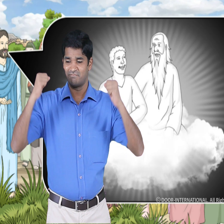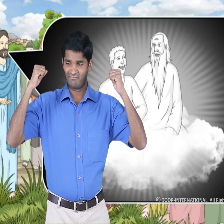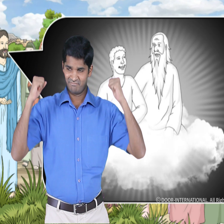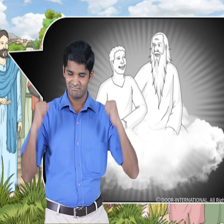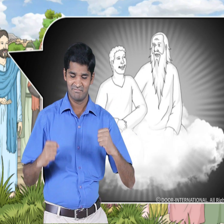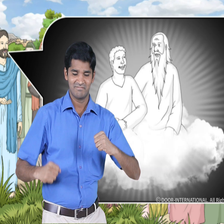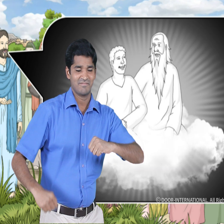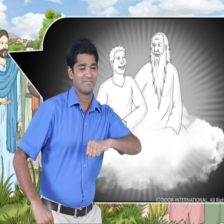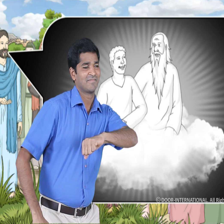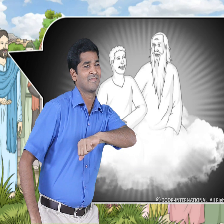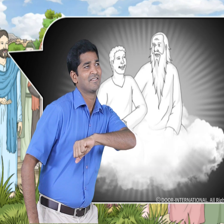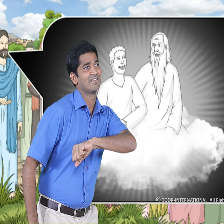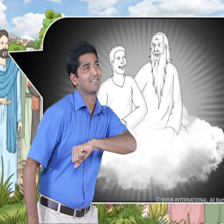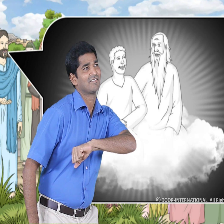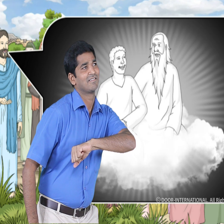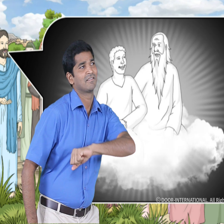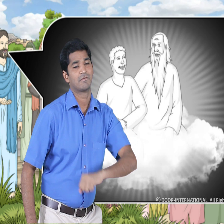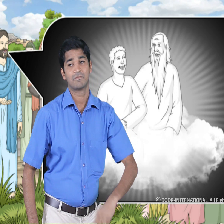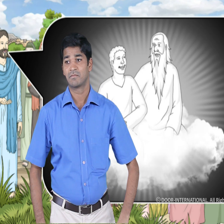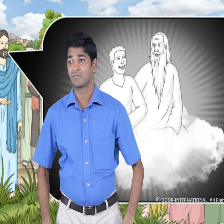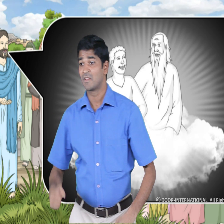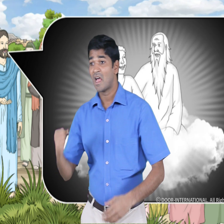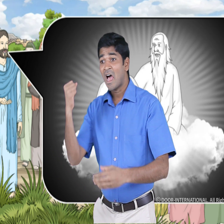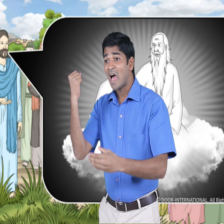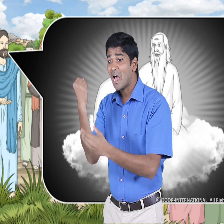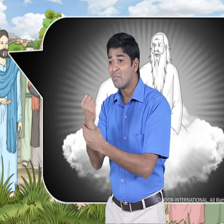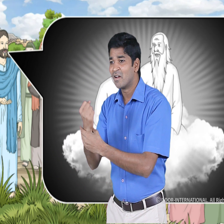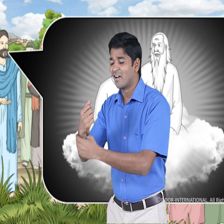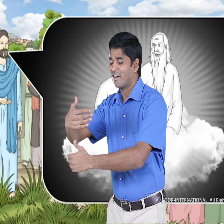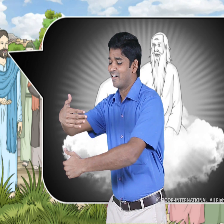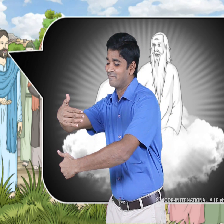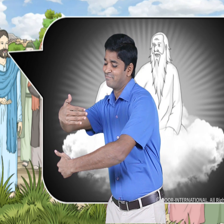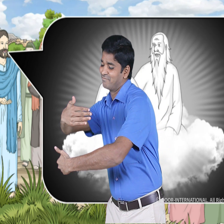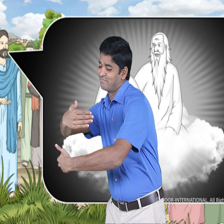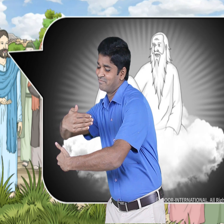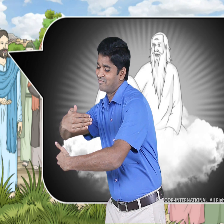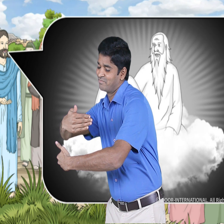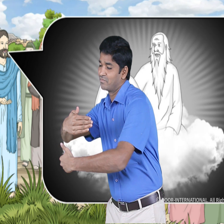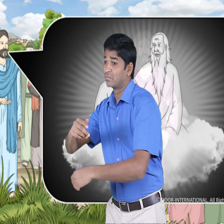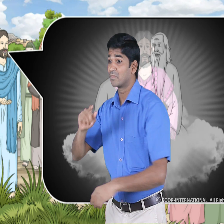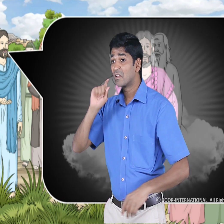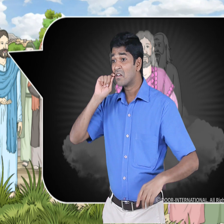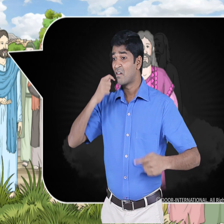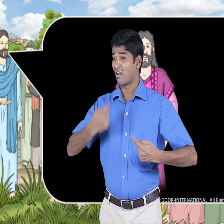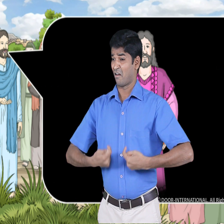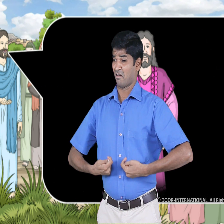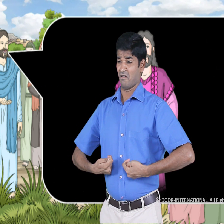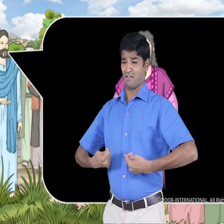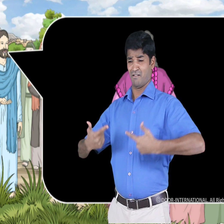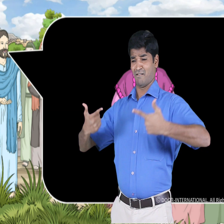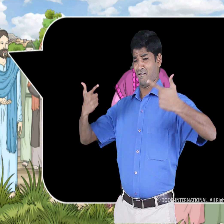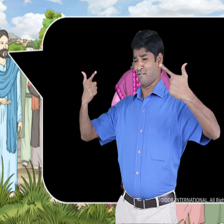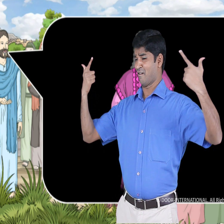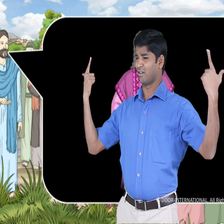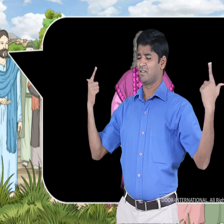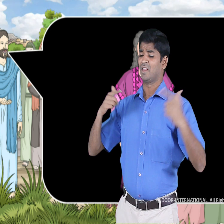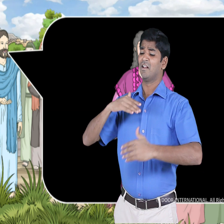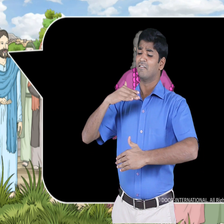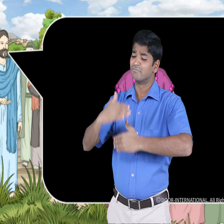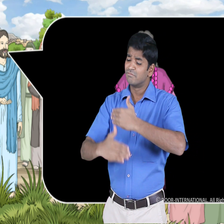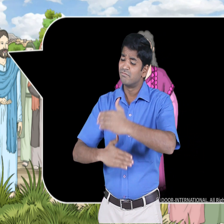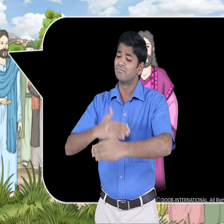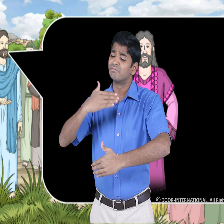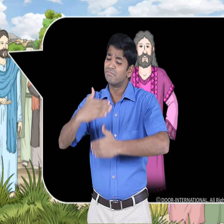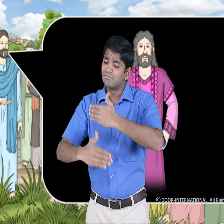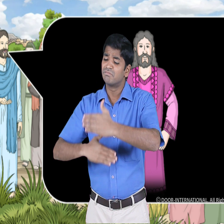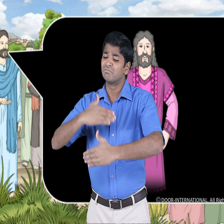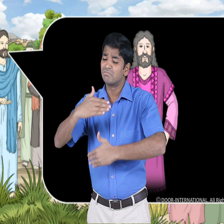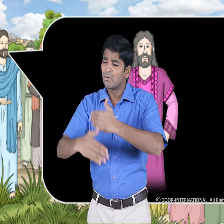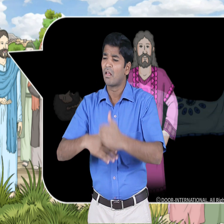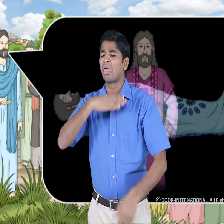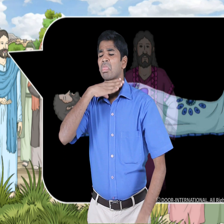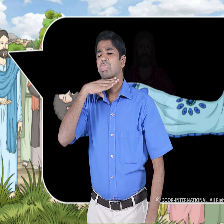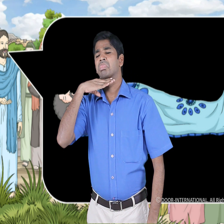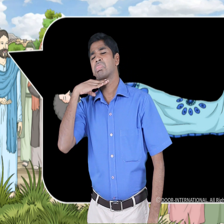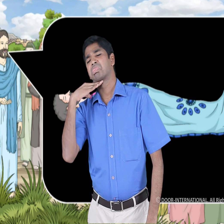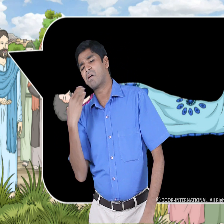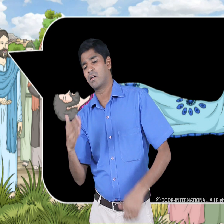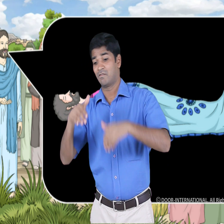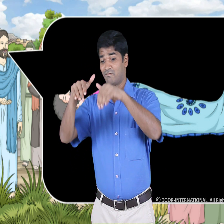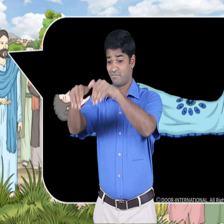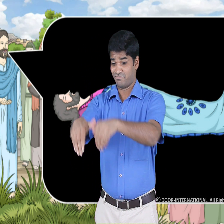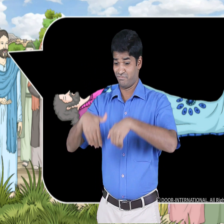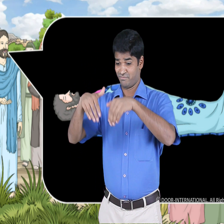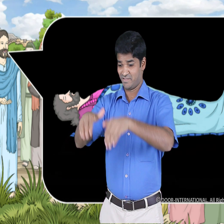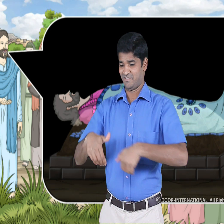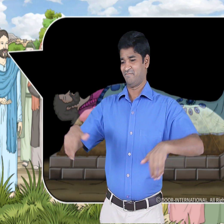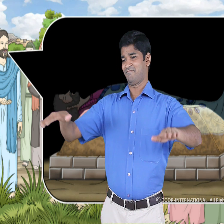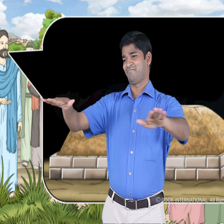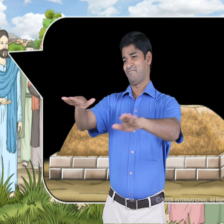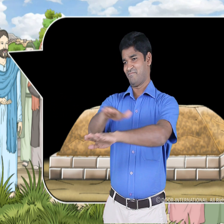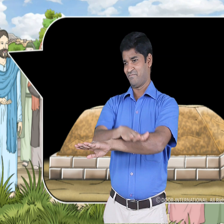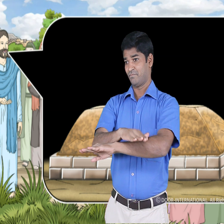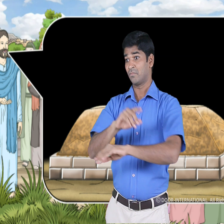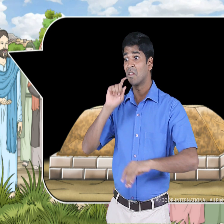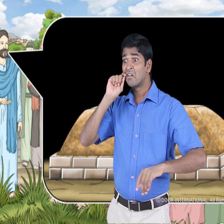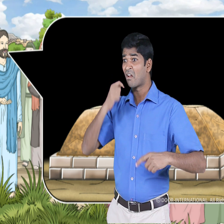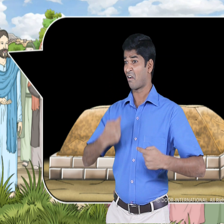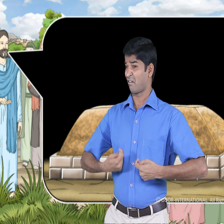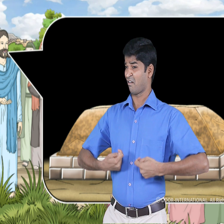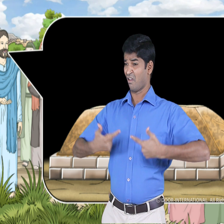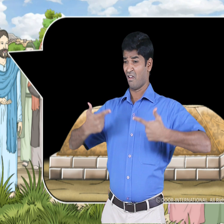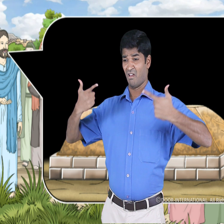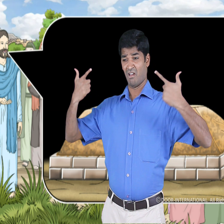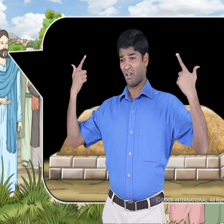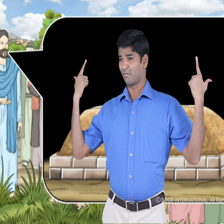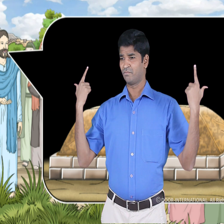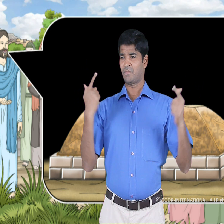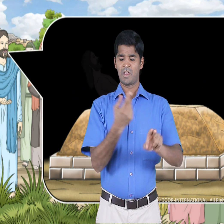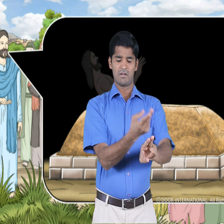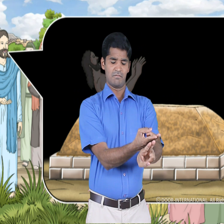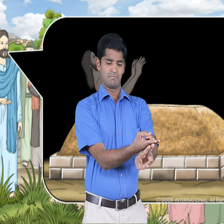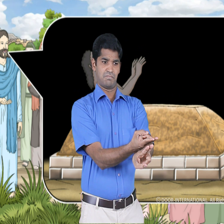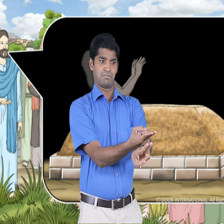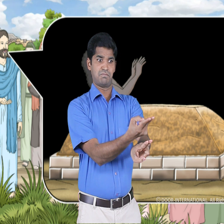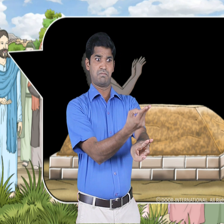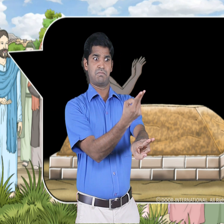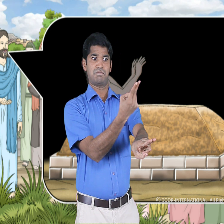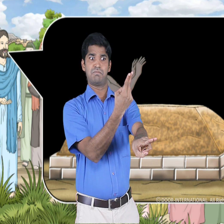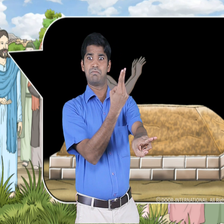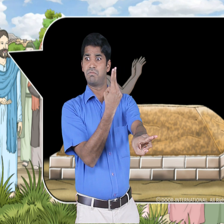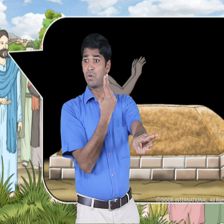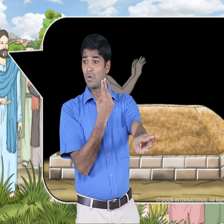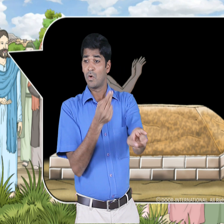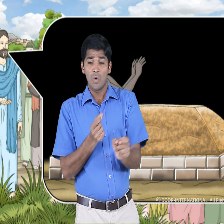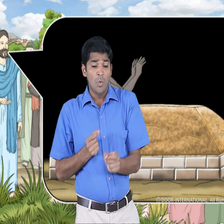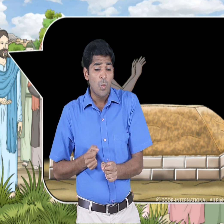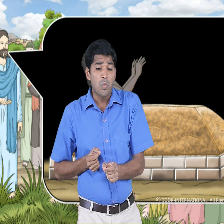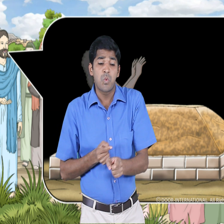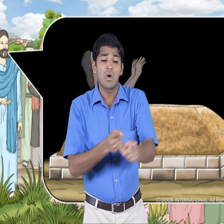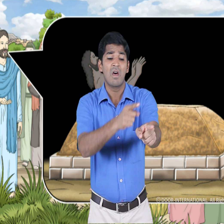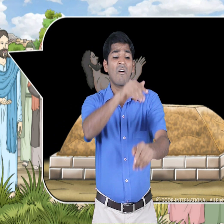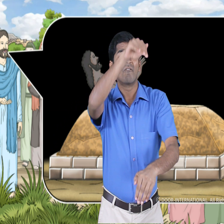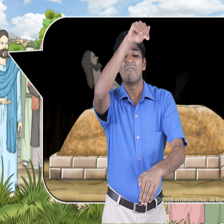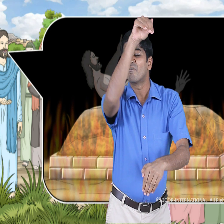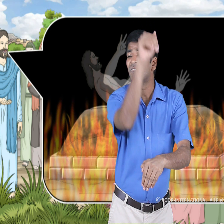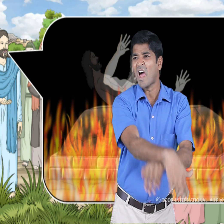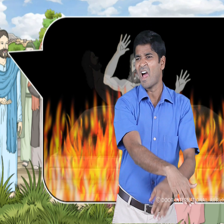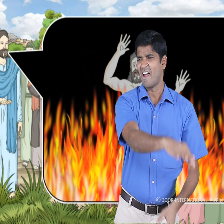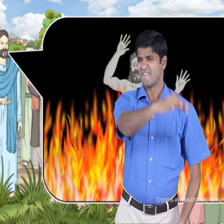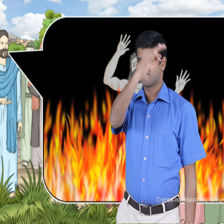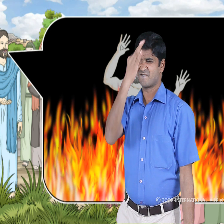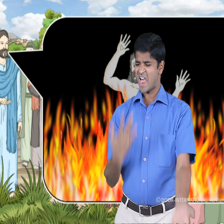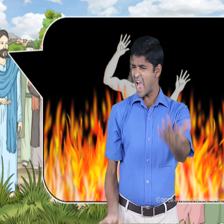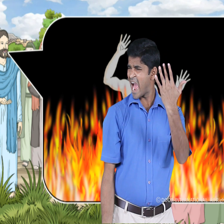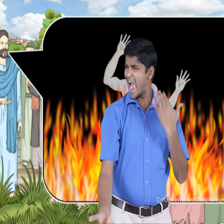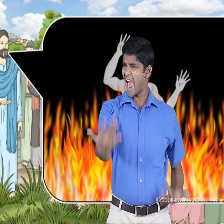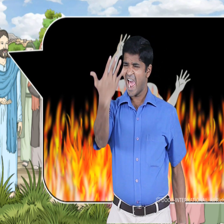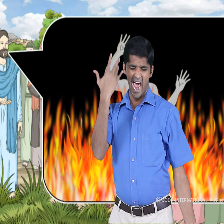And the rich man also died and was buried.